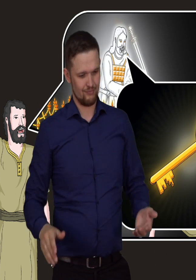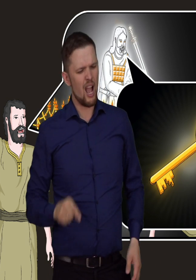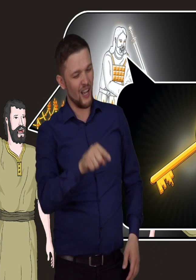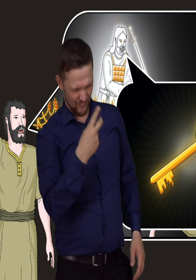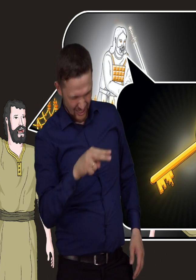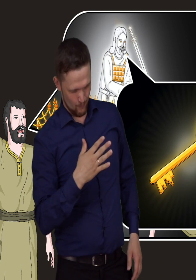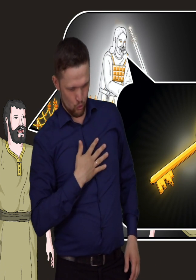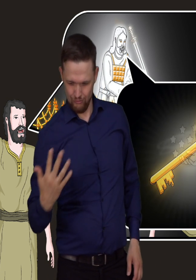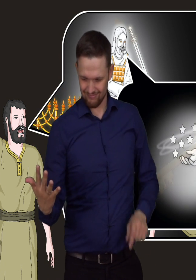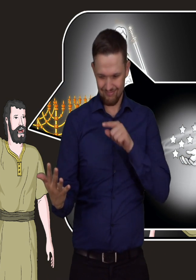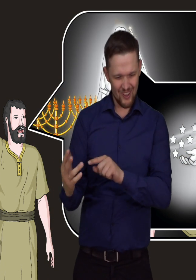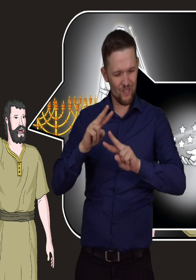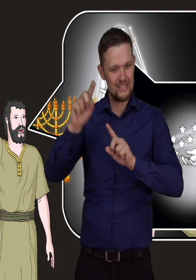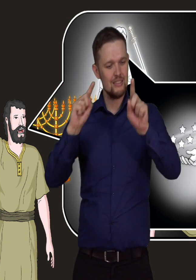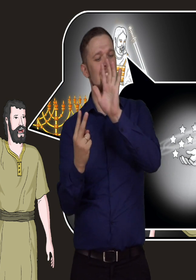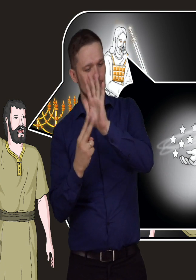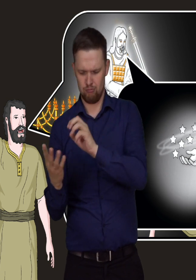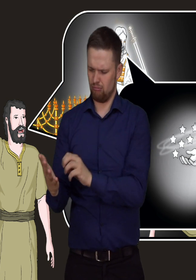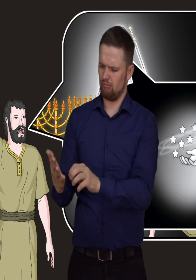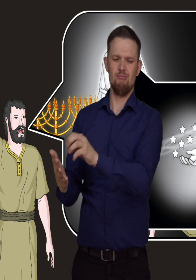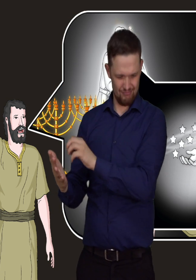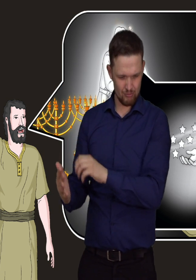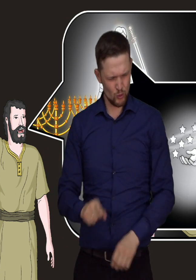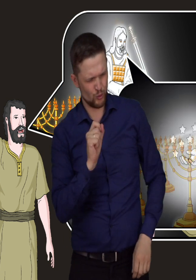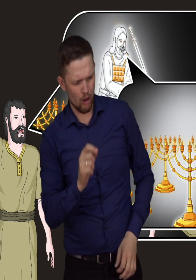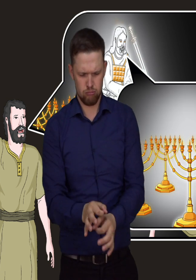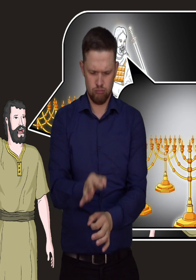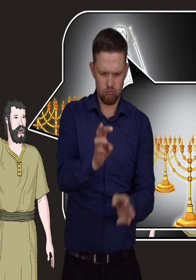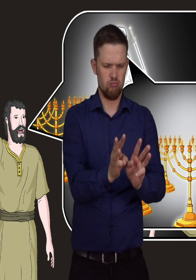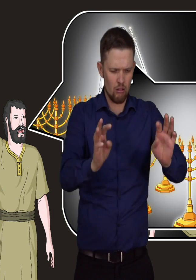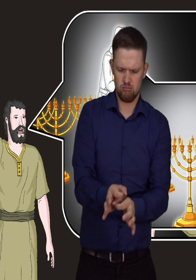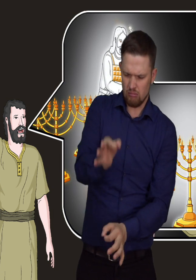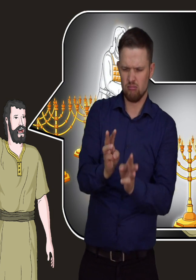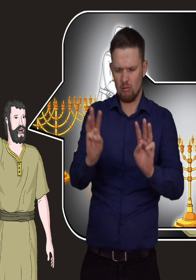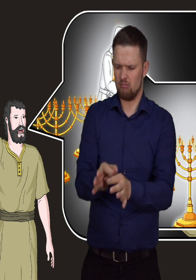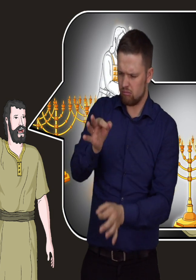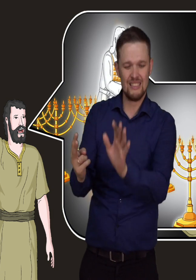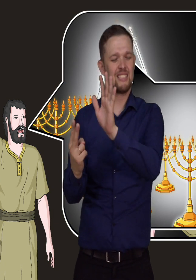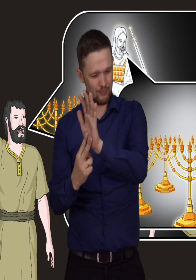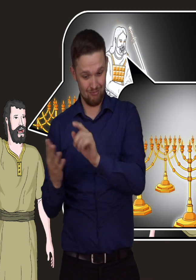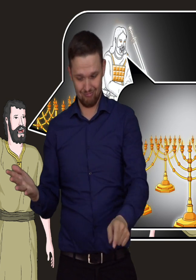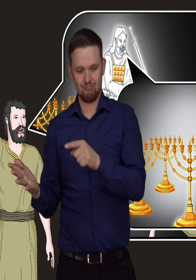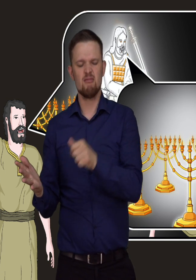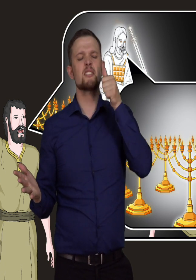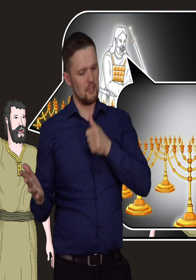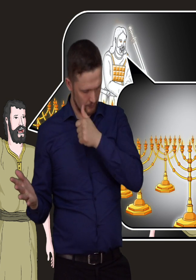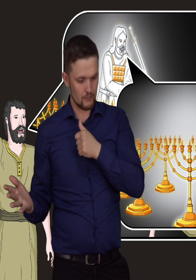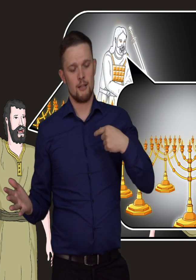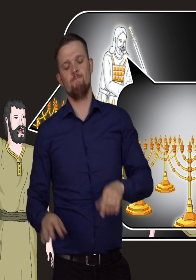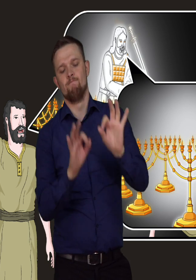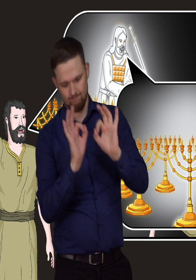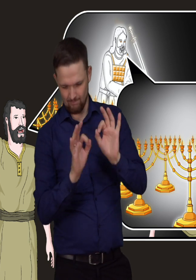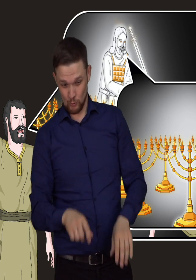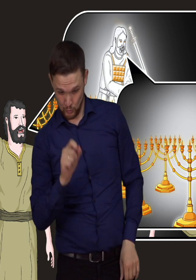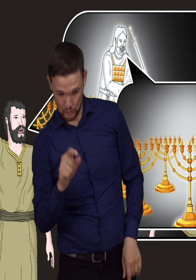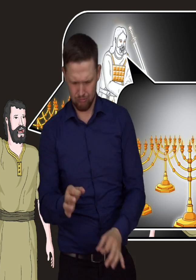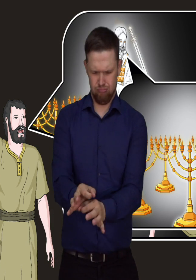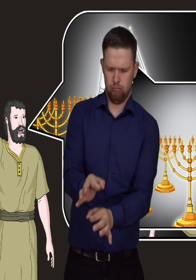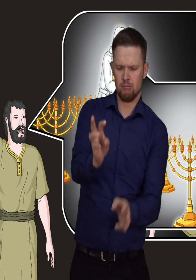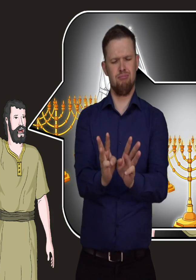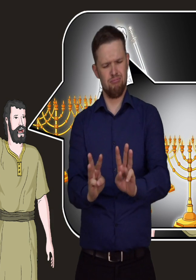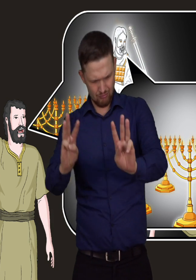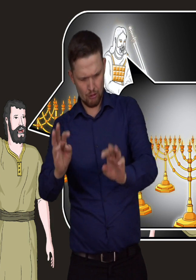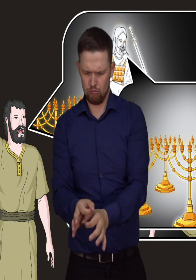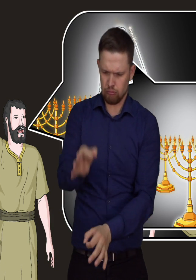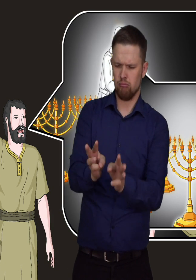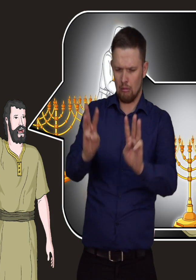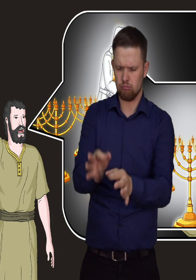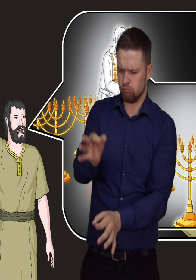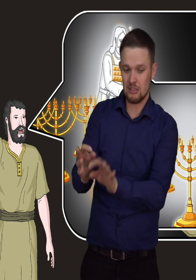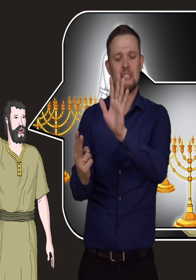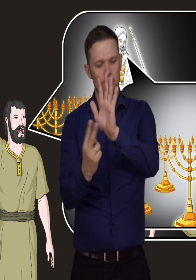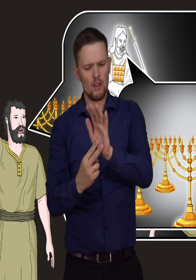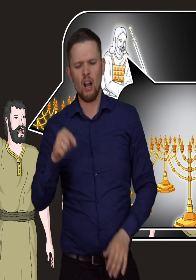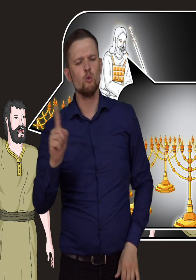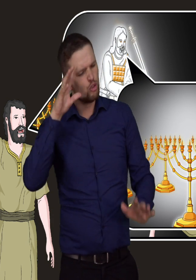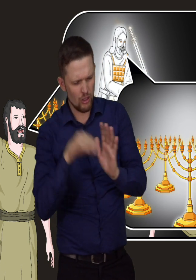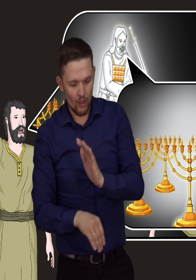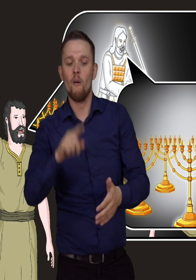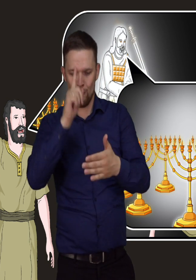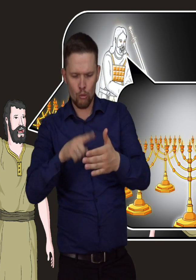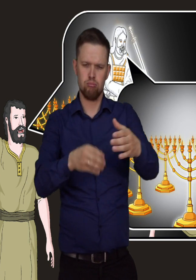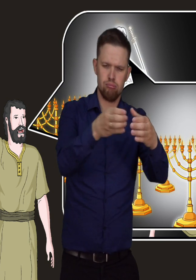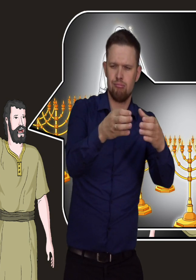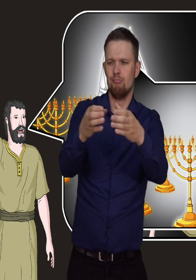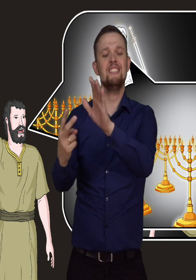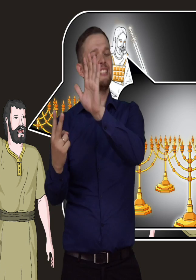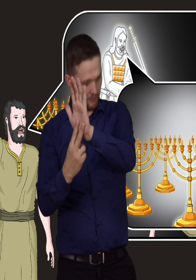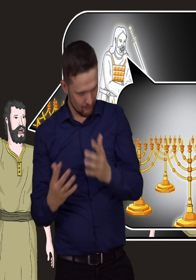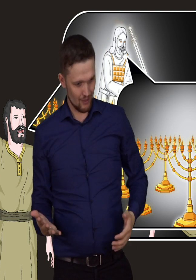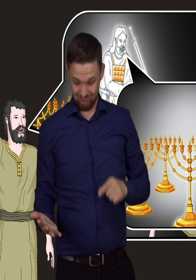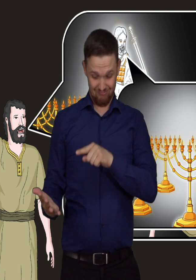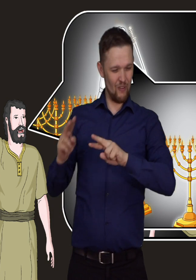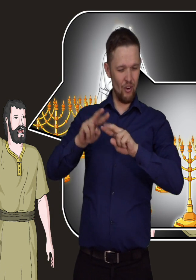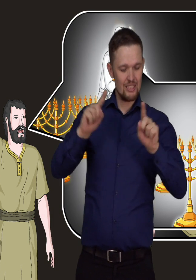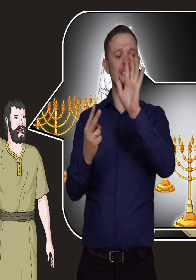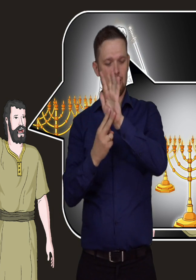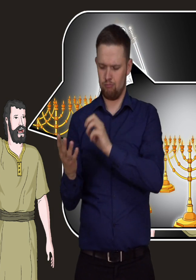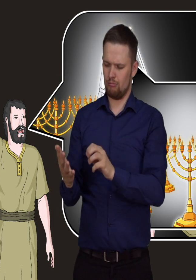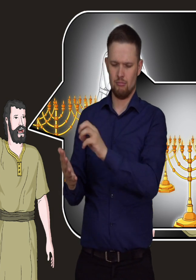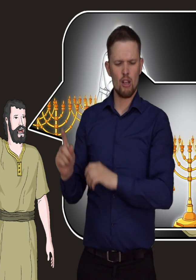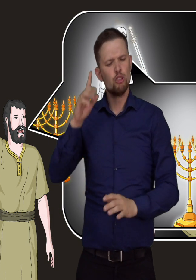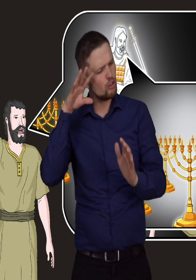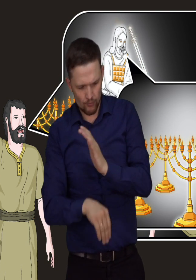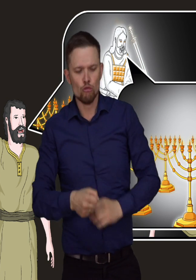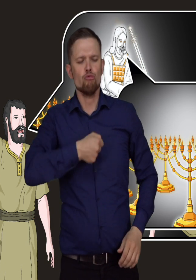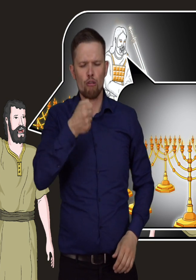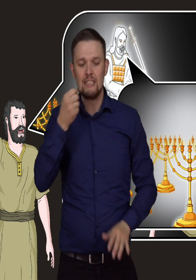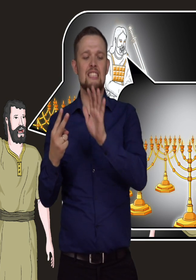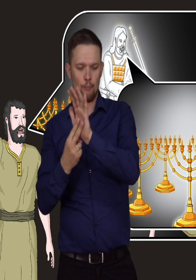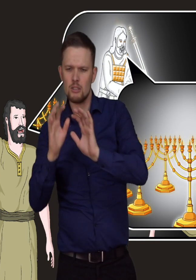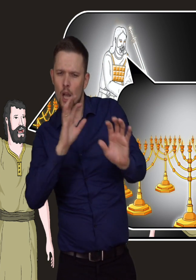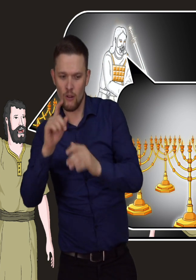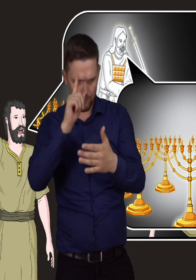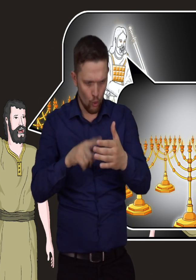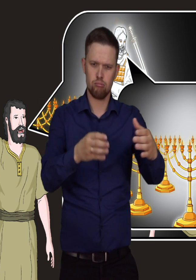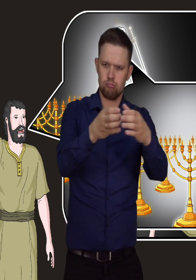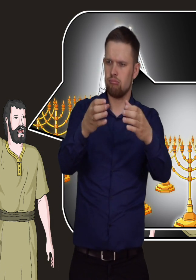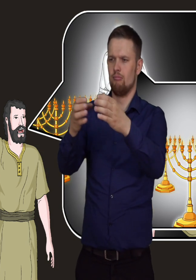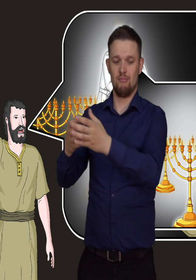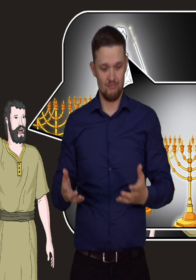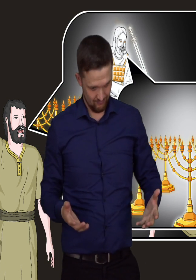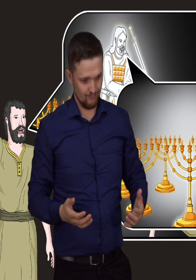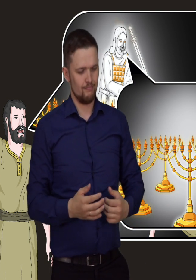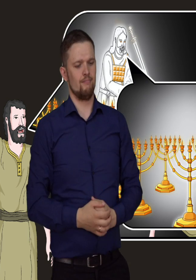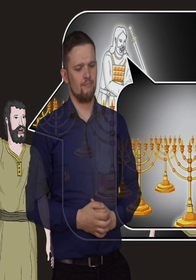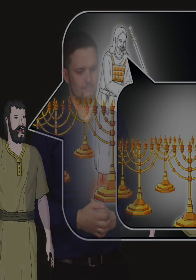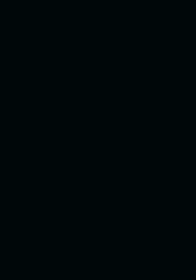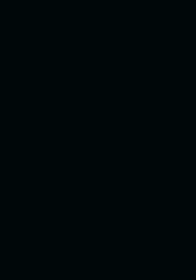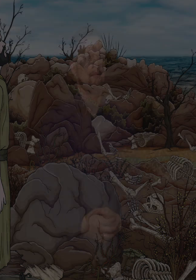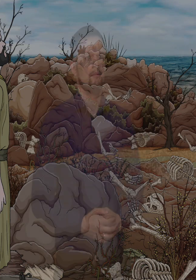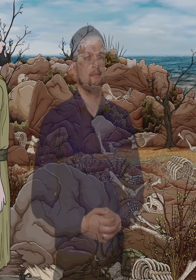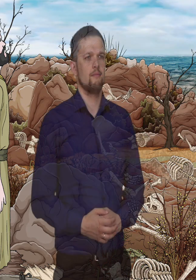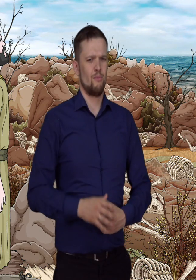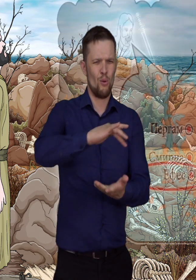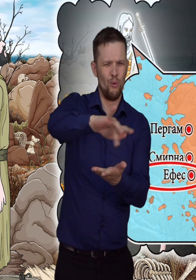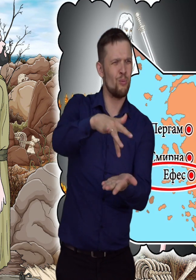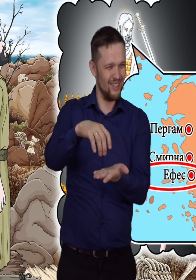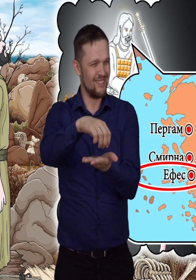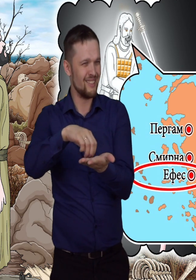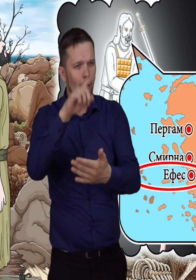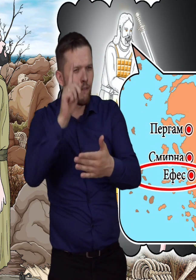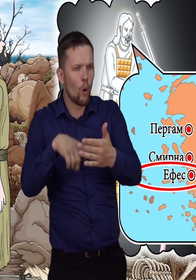This is the mystery of the seven stars you saw in My right hand and of the seven golden lampstands: The seven stars are the angels of the seven churches, and the seven lampstands are the seven churches.